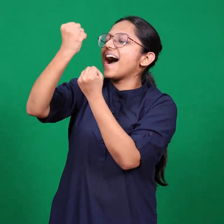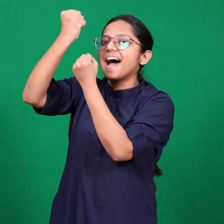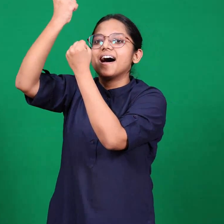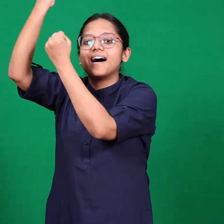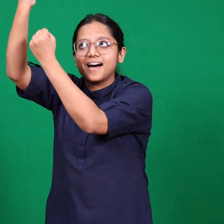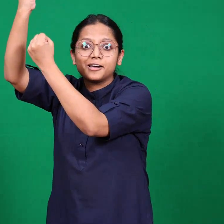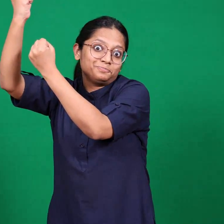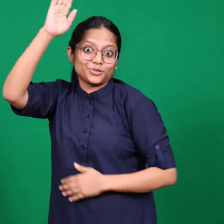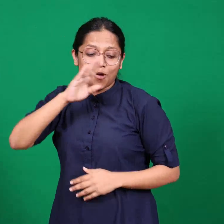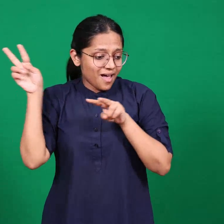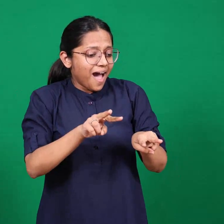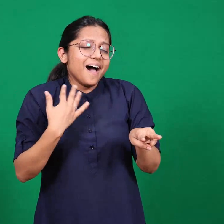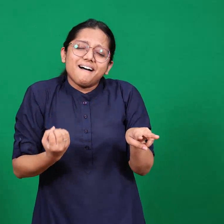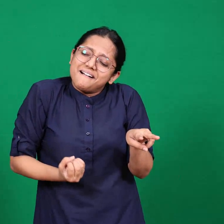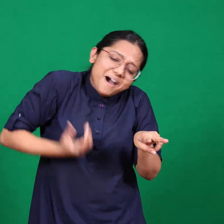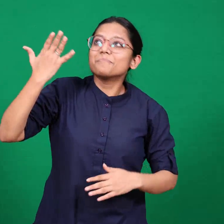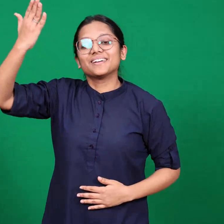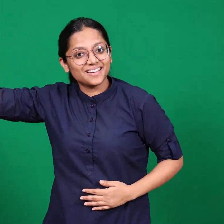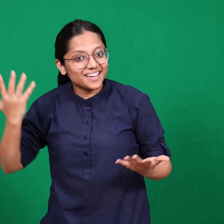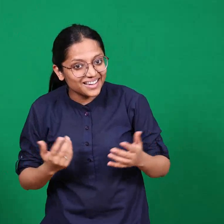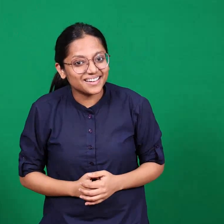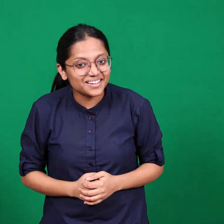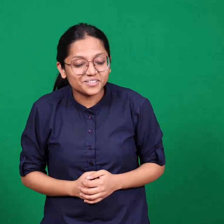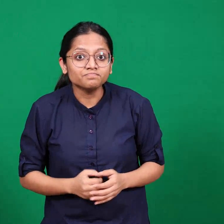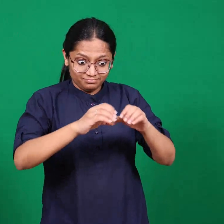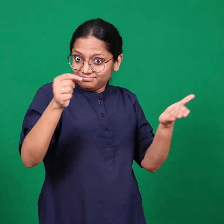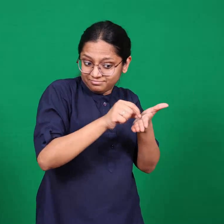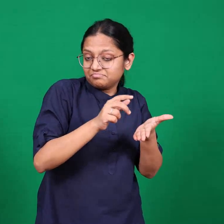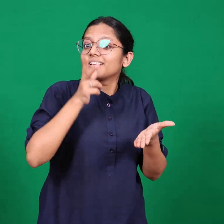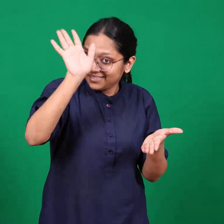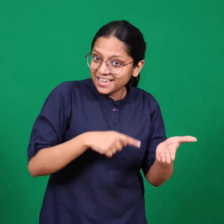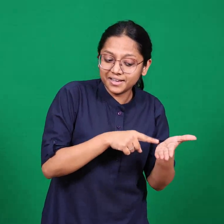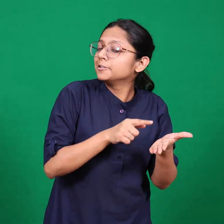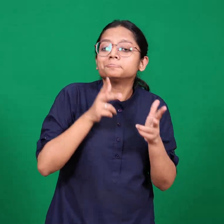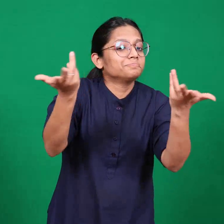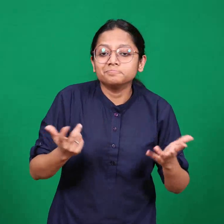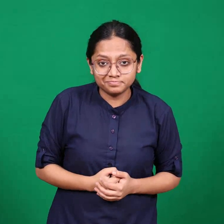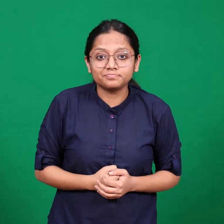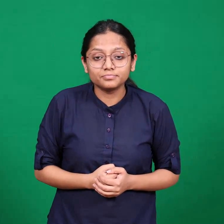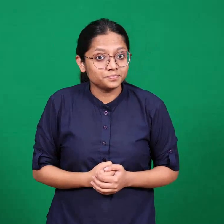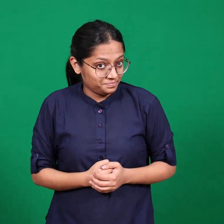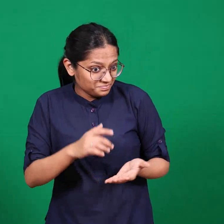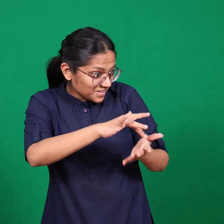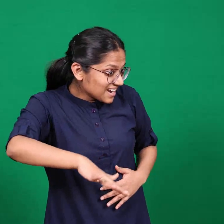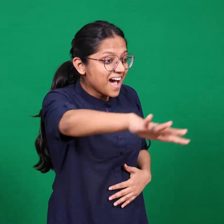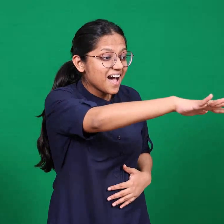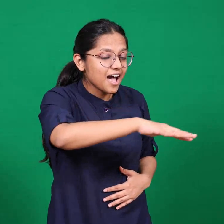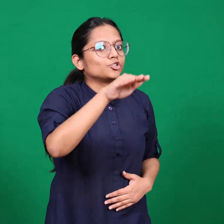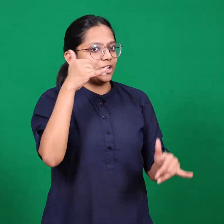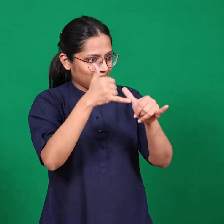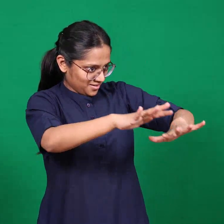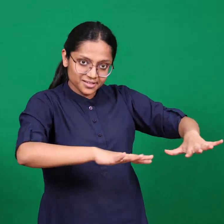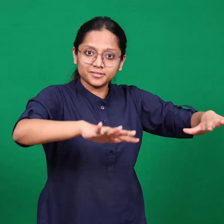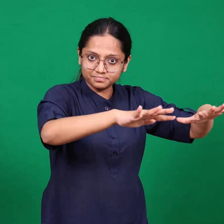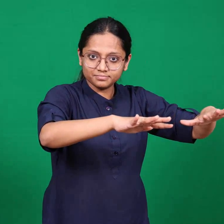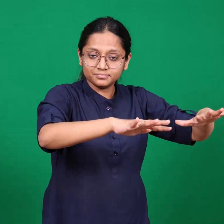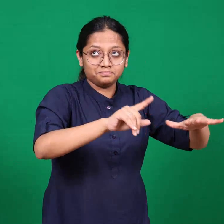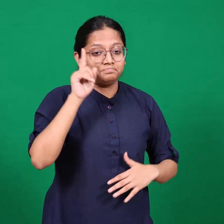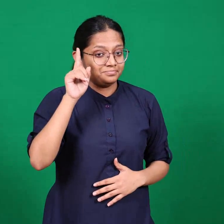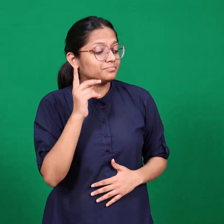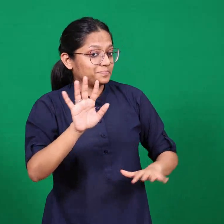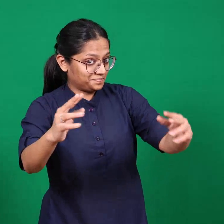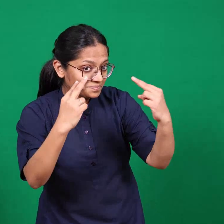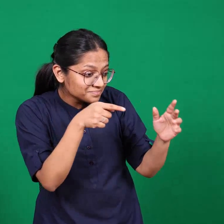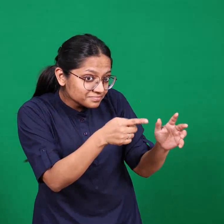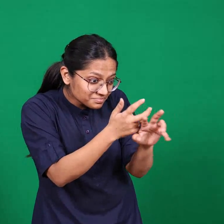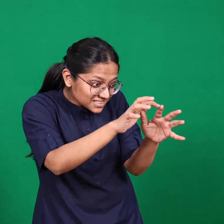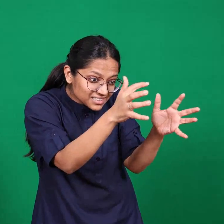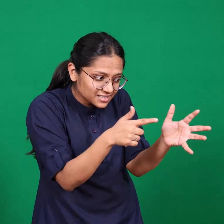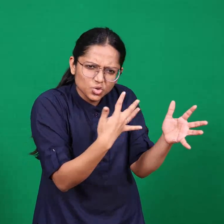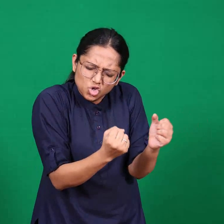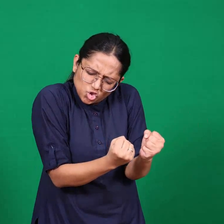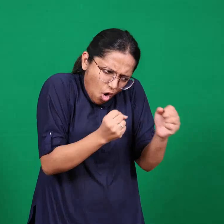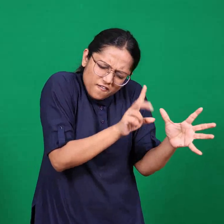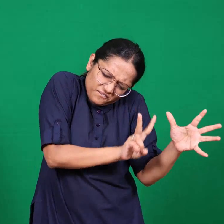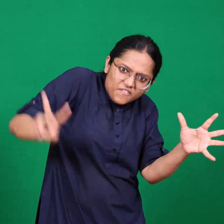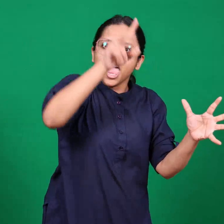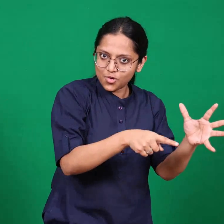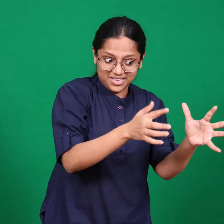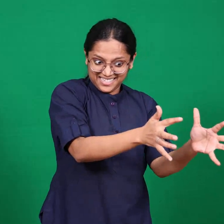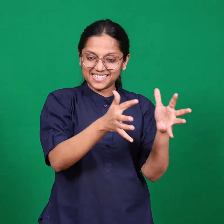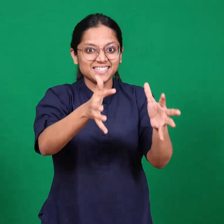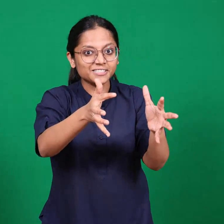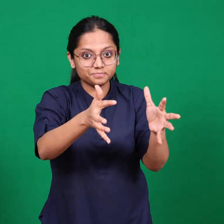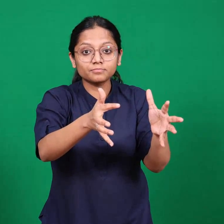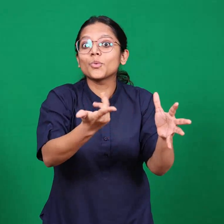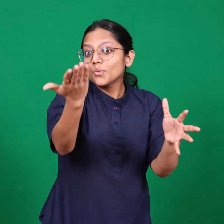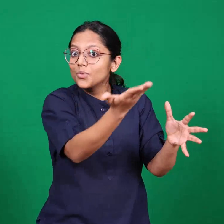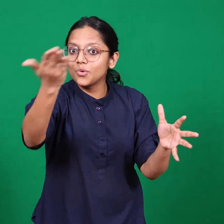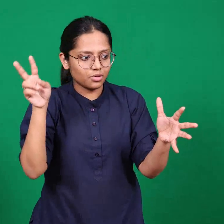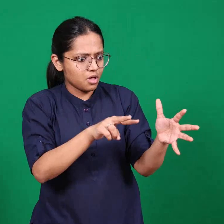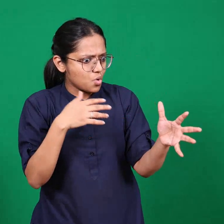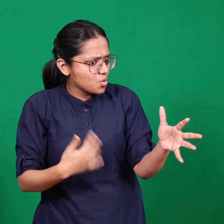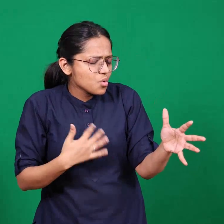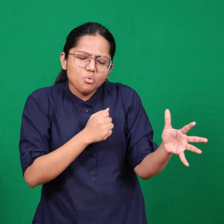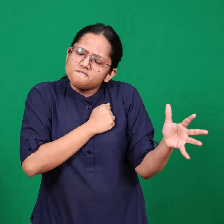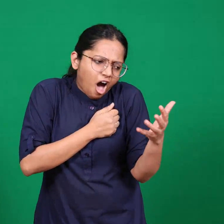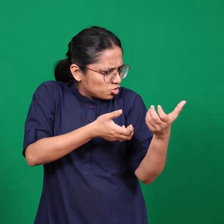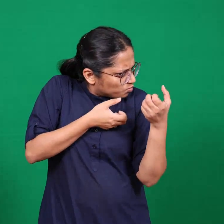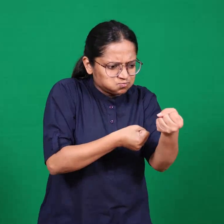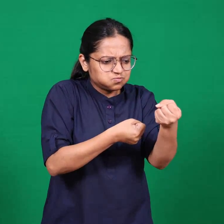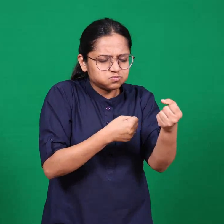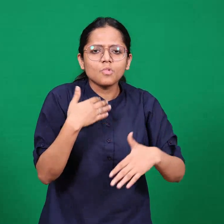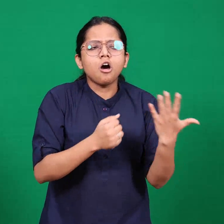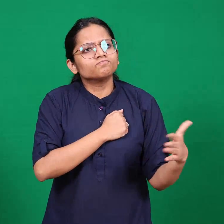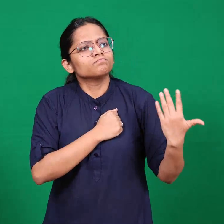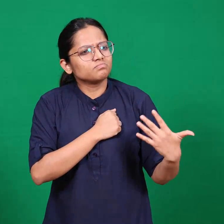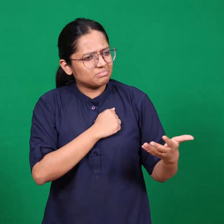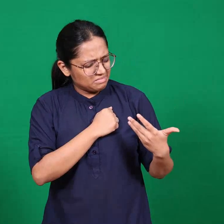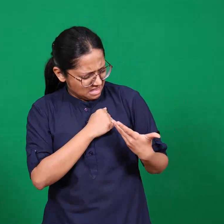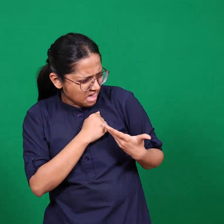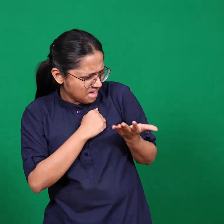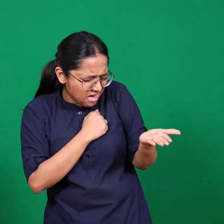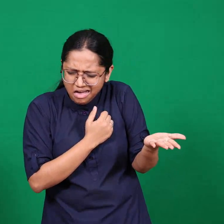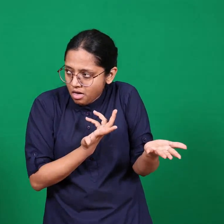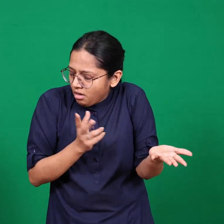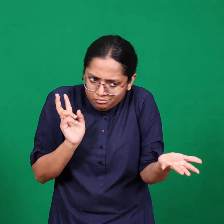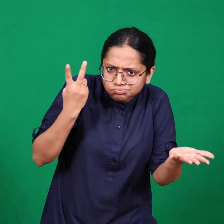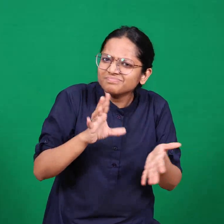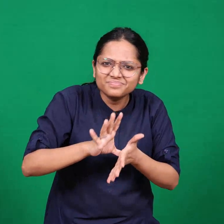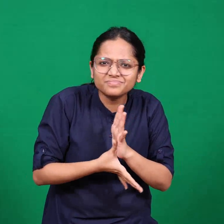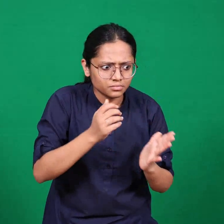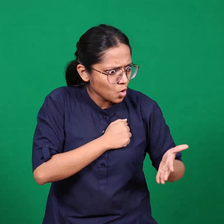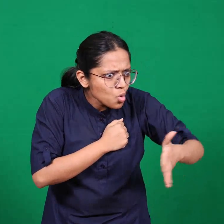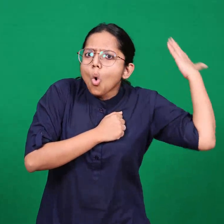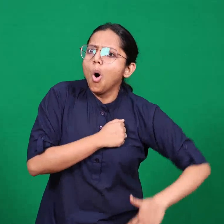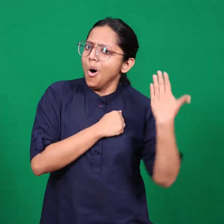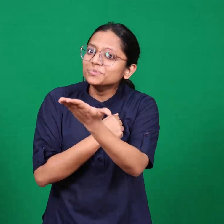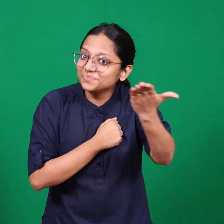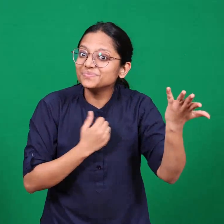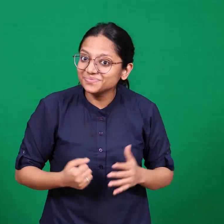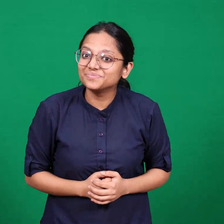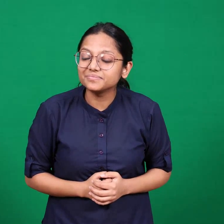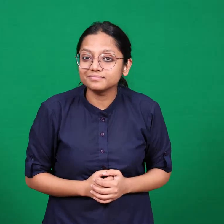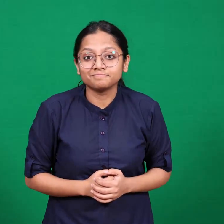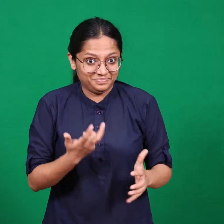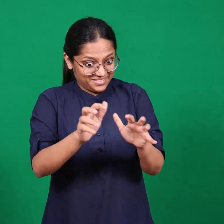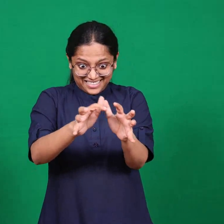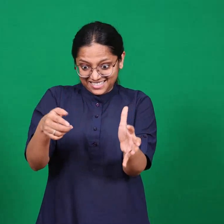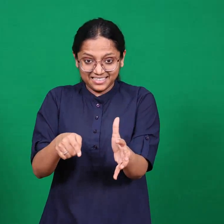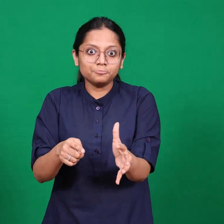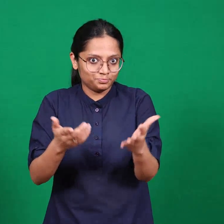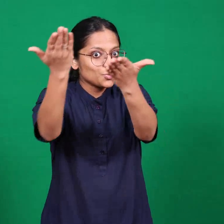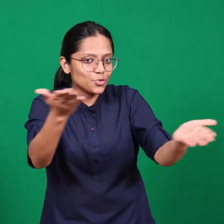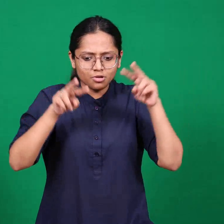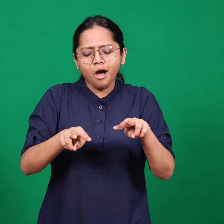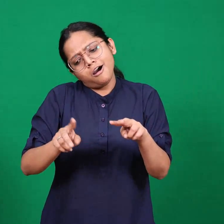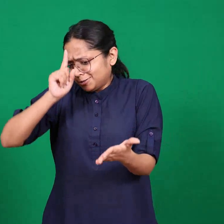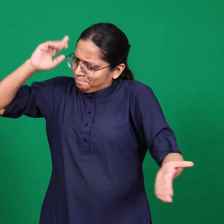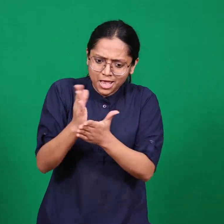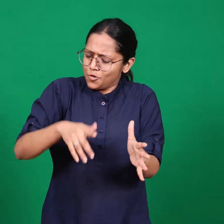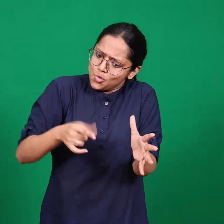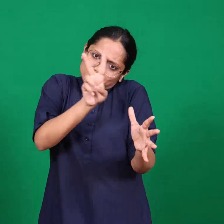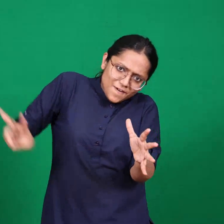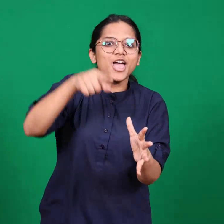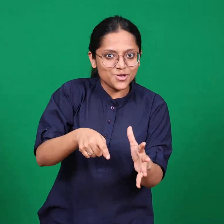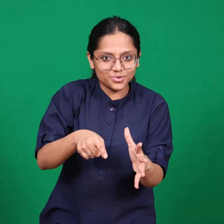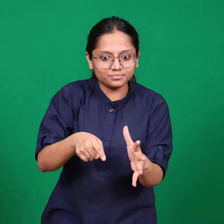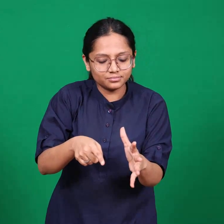For it stands in Scripture: "See, I lay in Zion a stone, a chosen and precious cornerstone; and the one who believes in Him will never be put to shame."